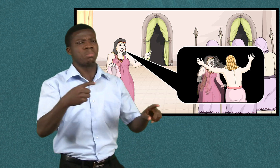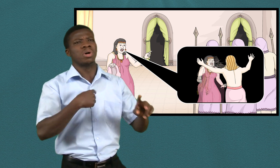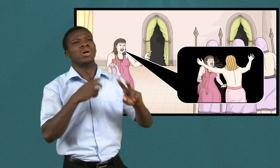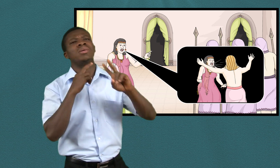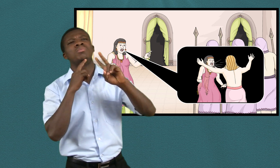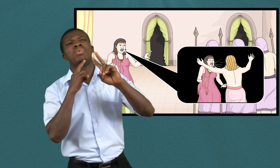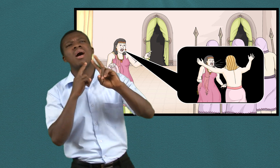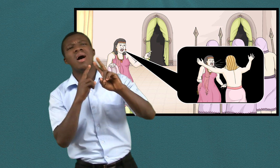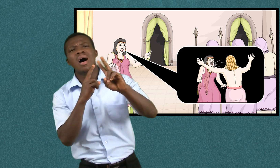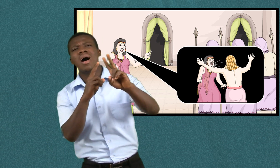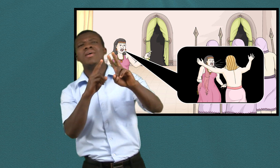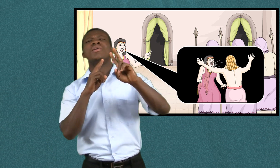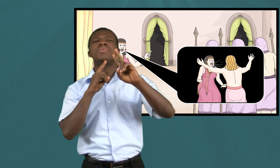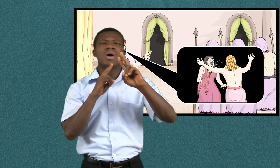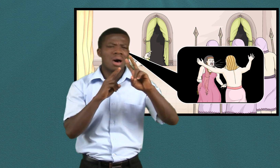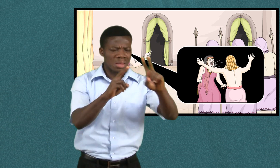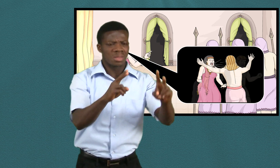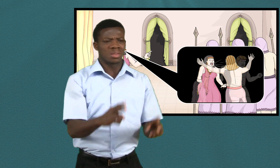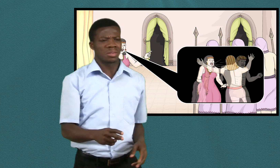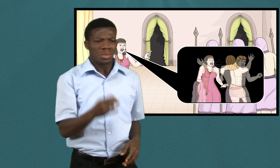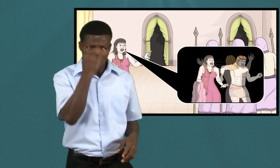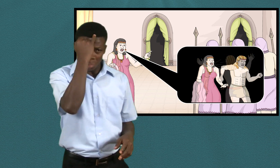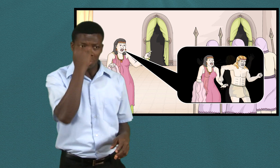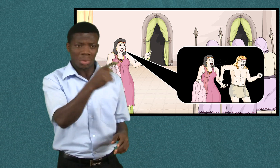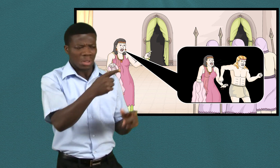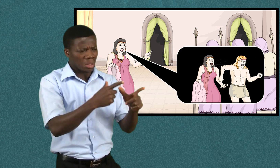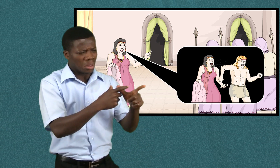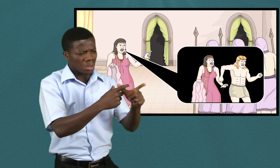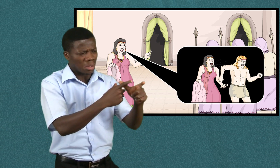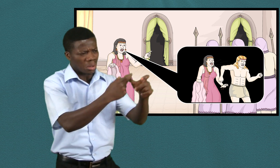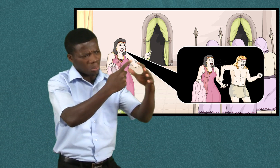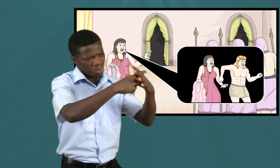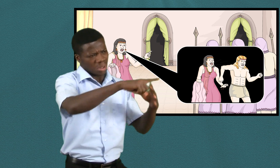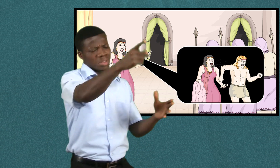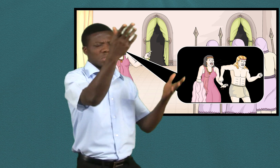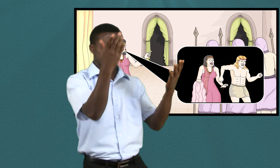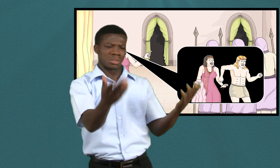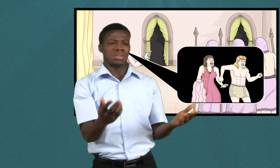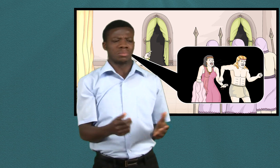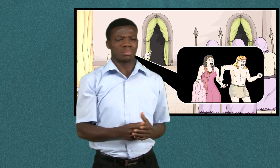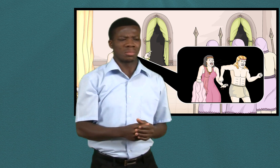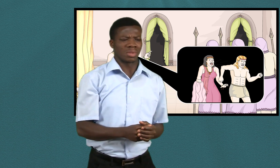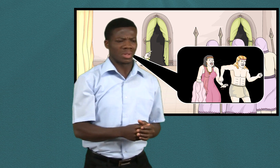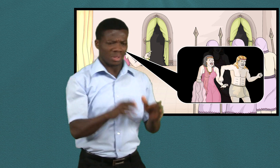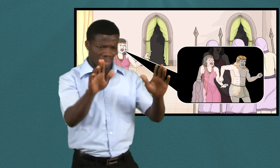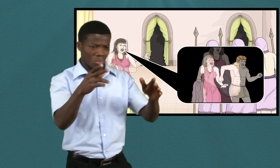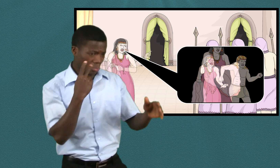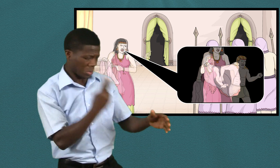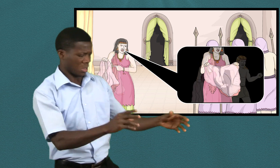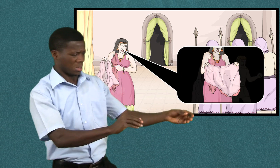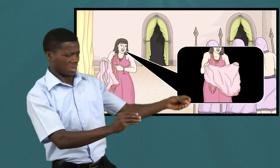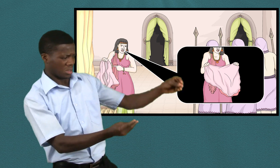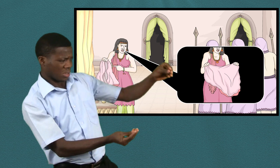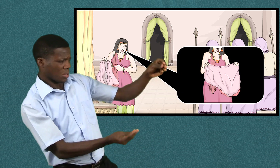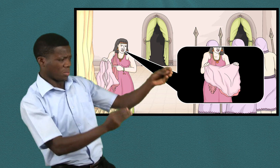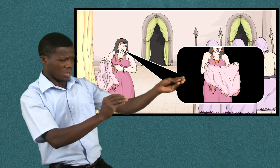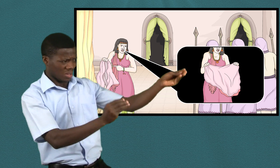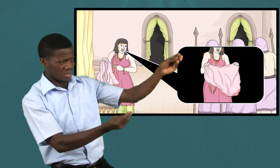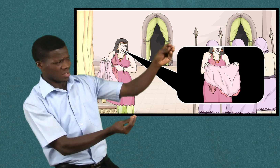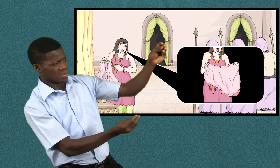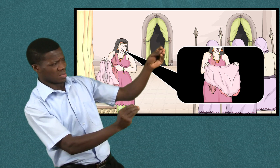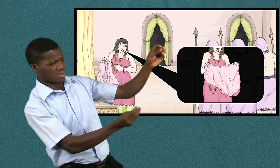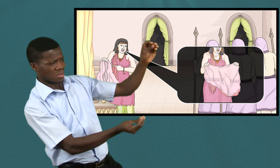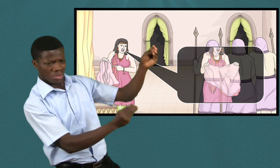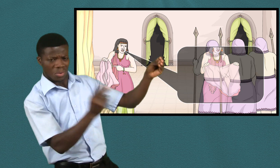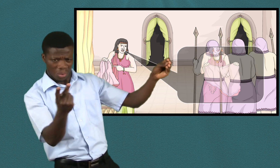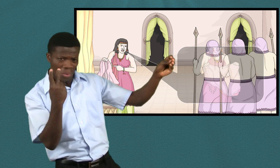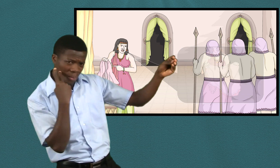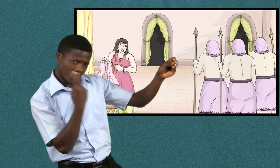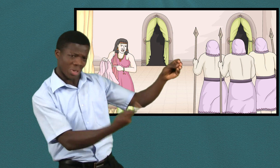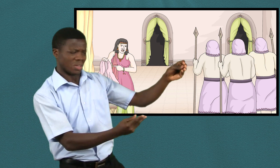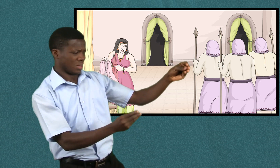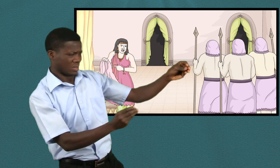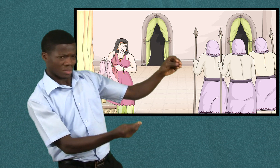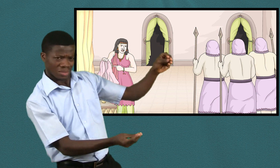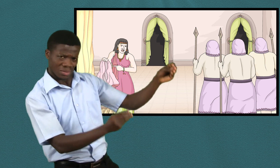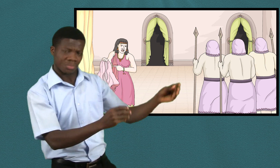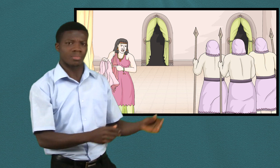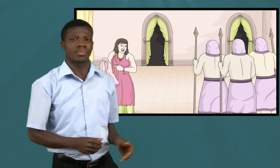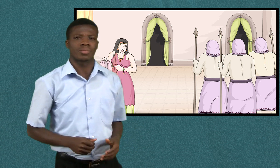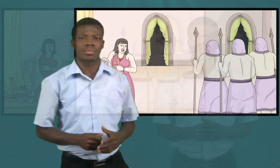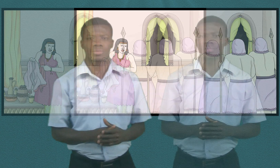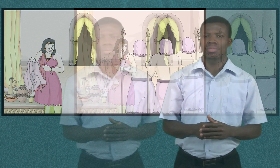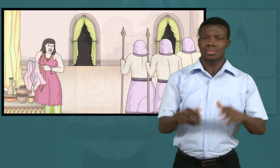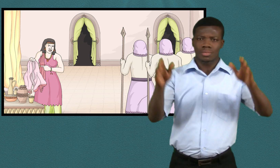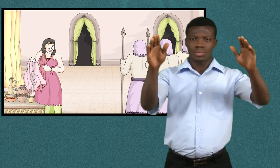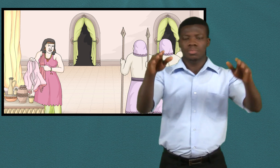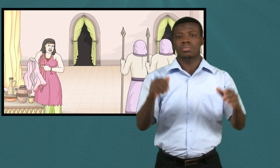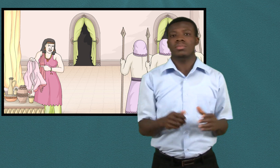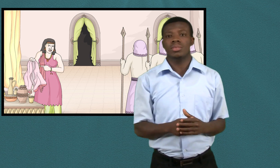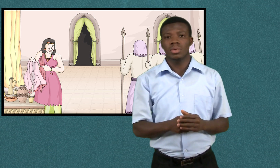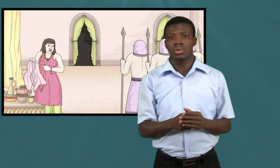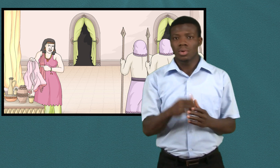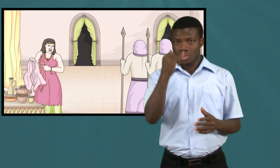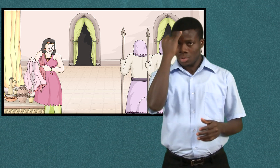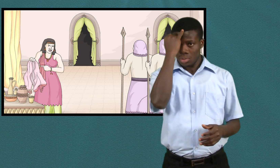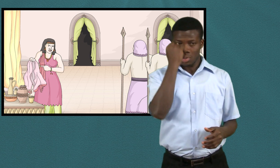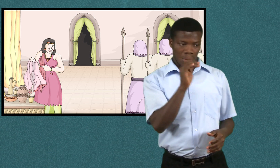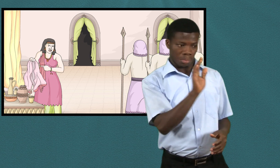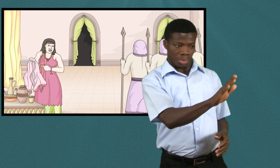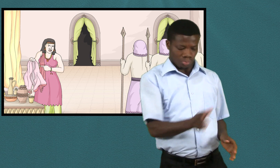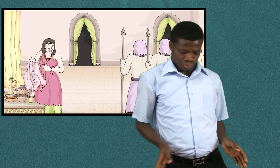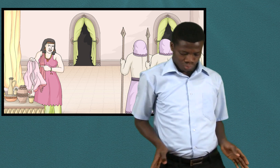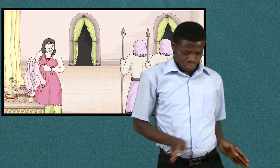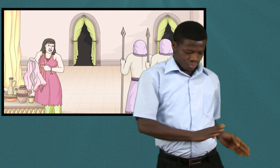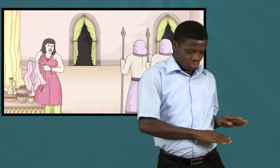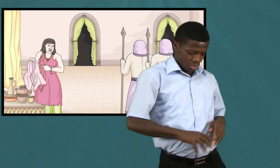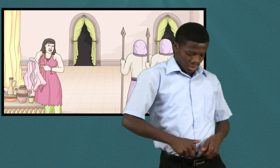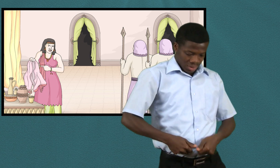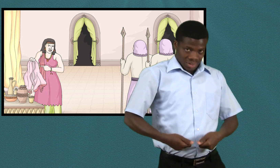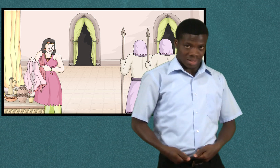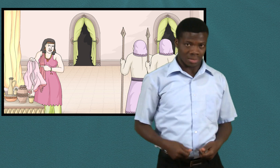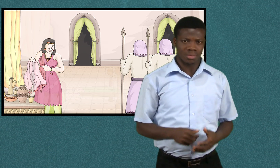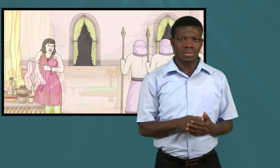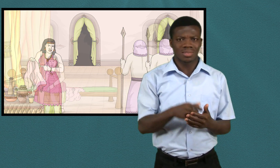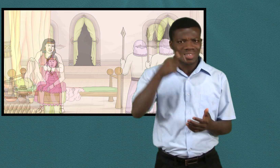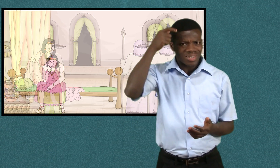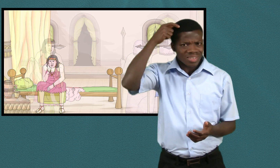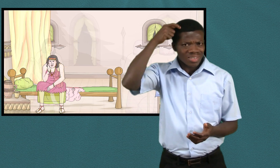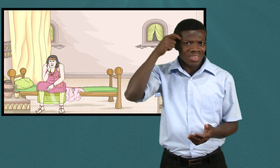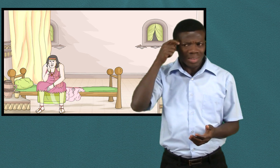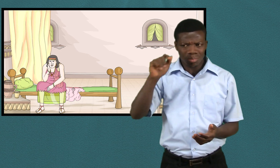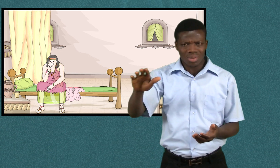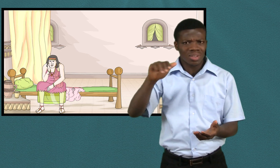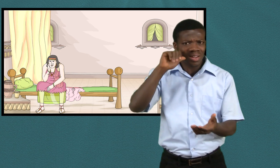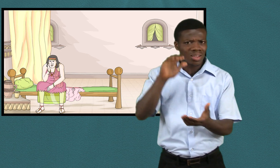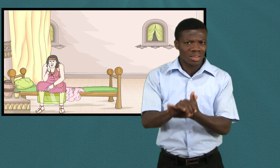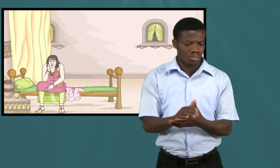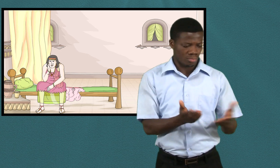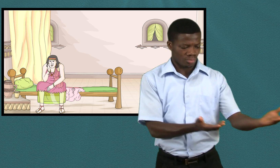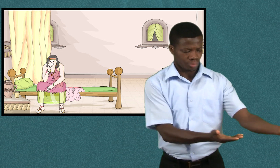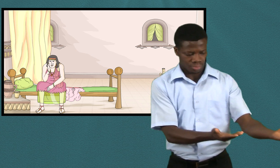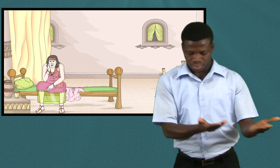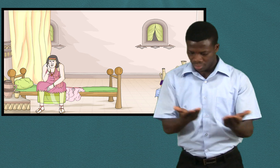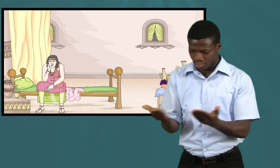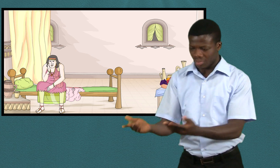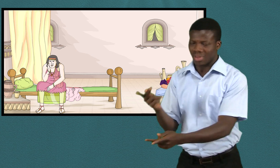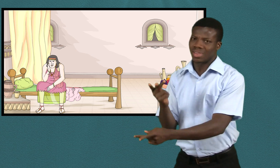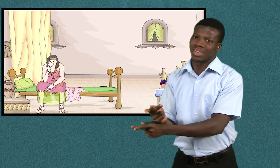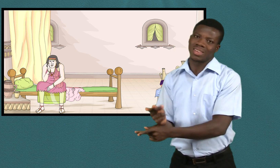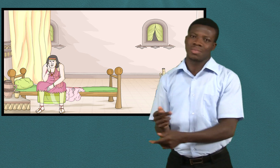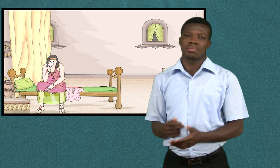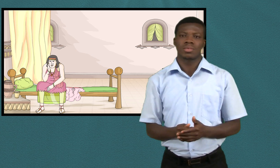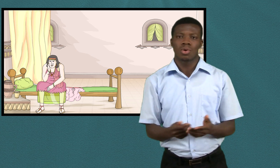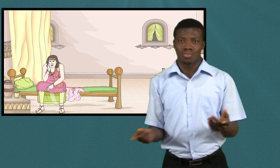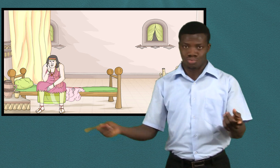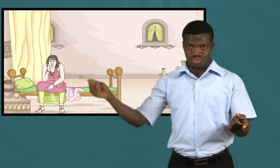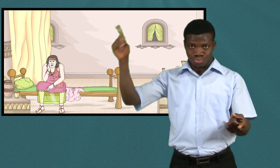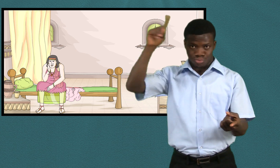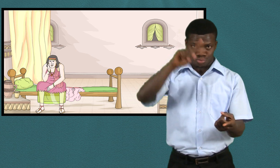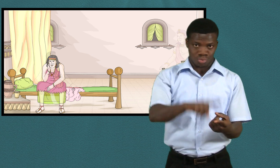When he heard me scream for help, he left his cloak beside me and ran out of the house.”